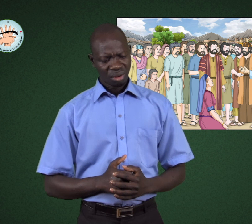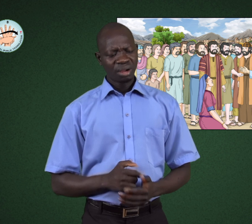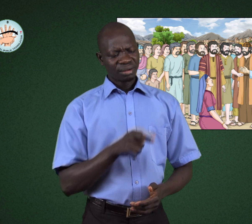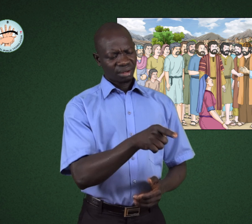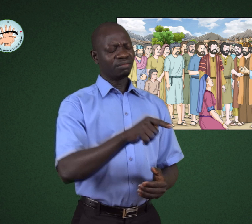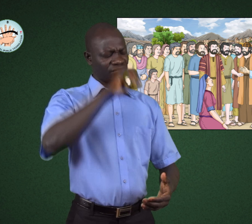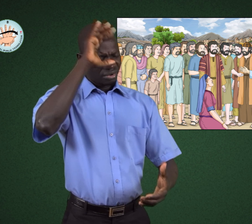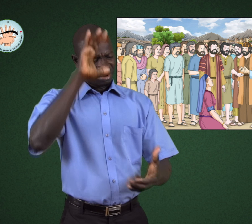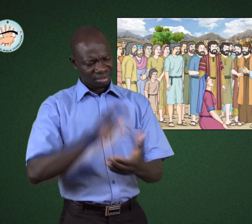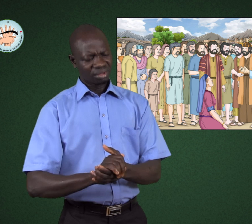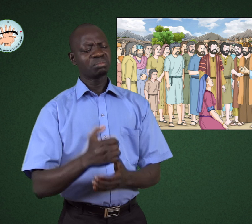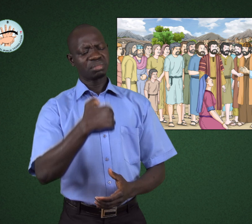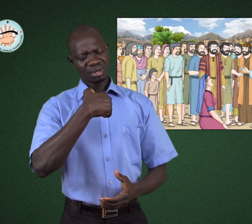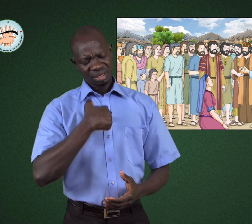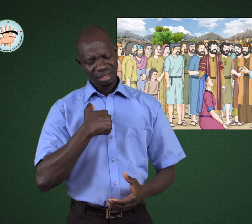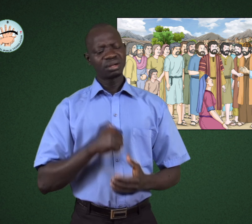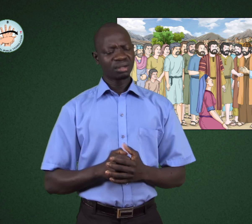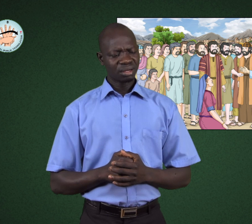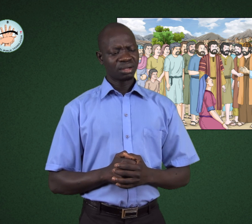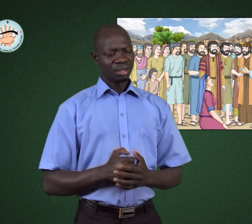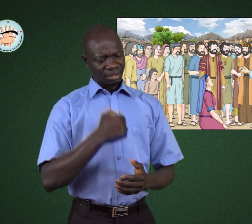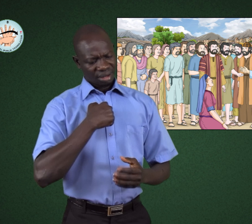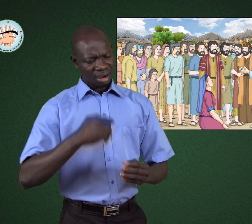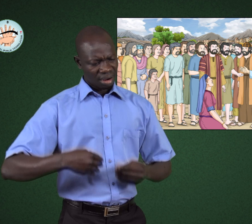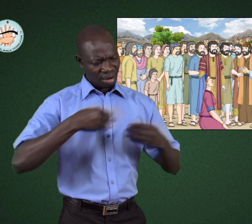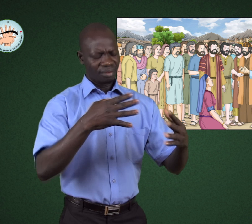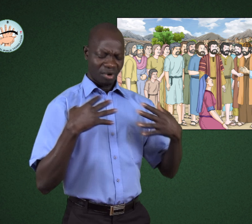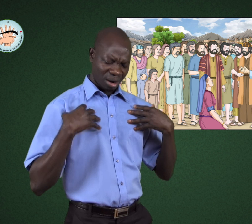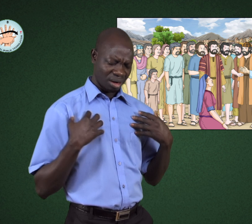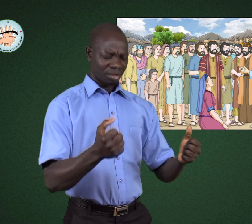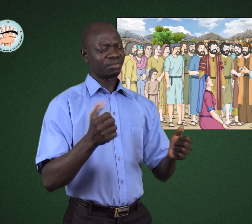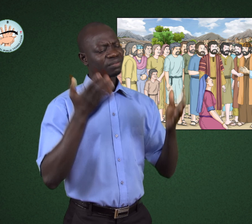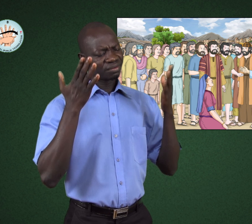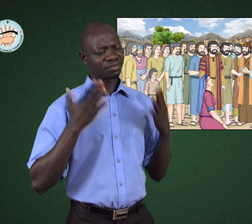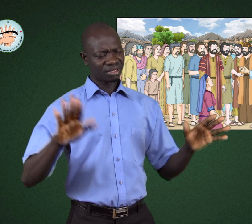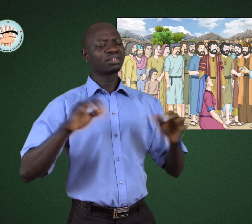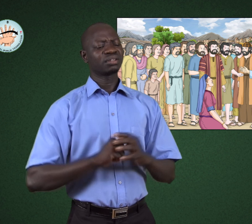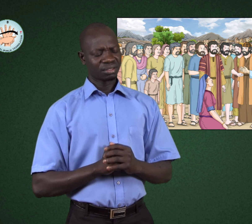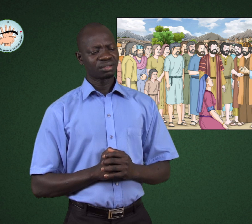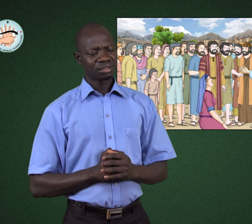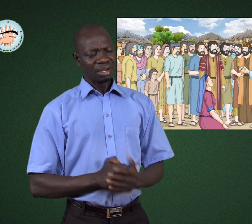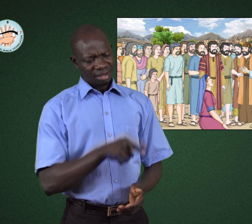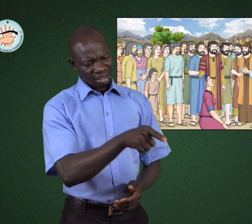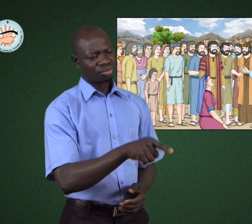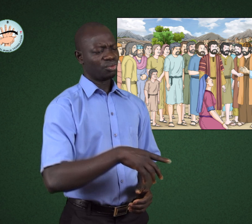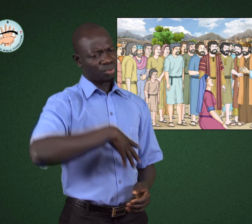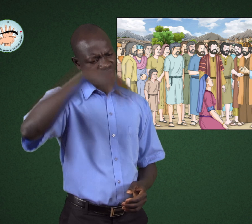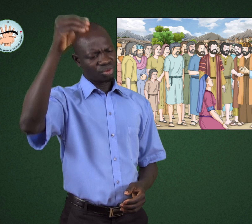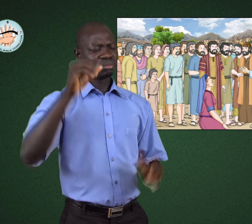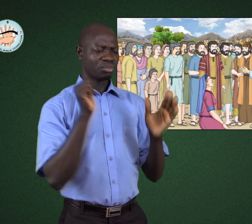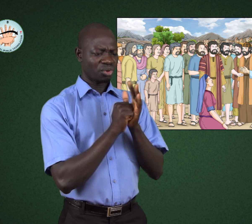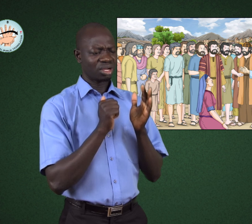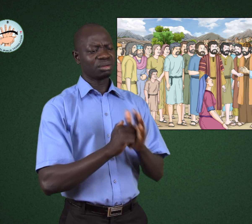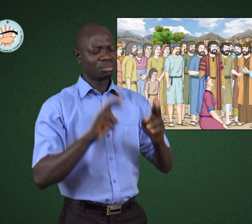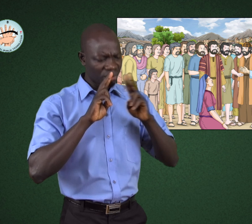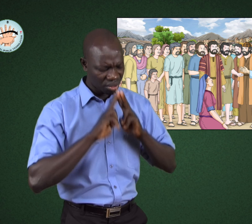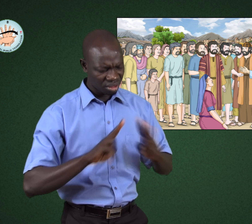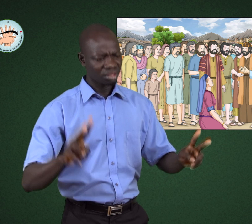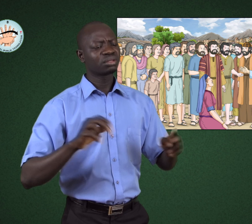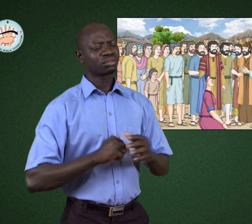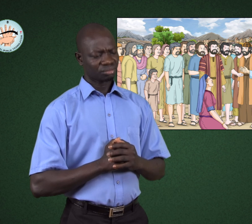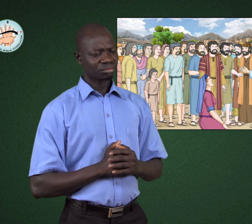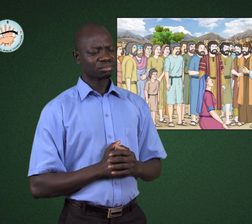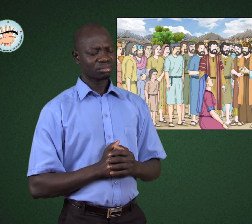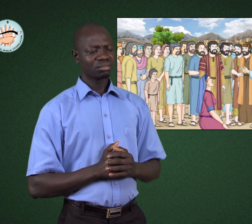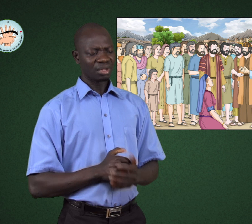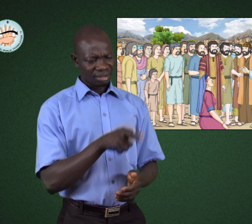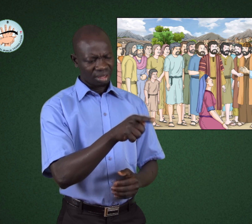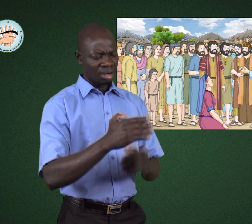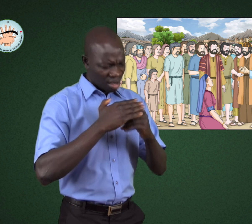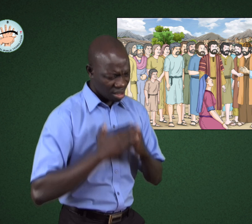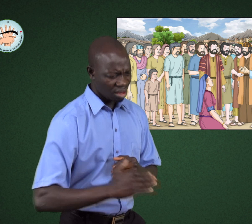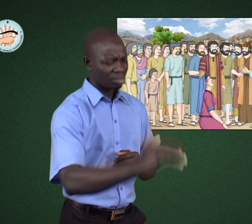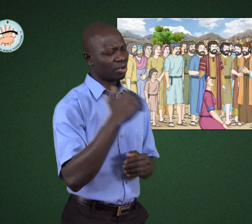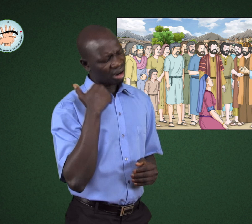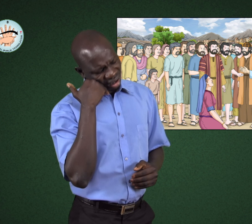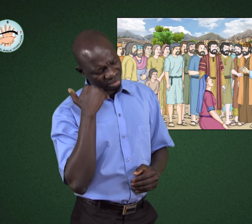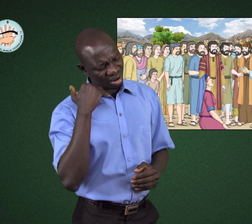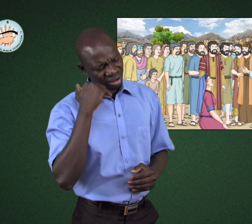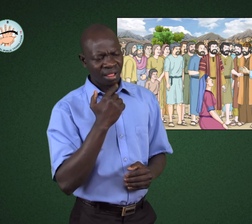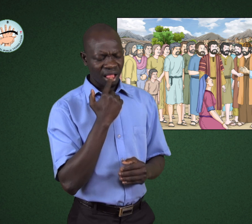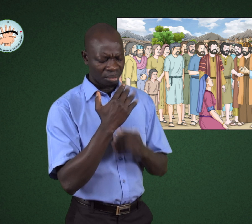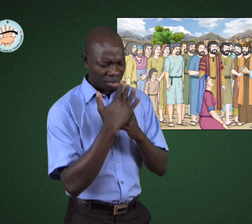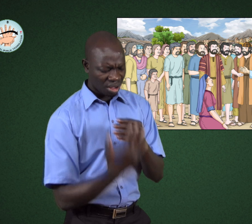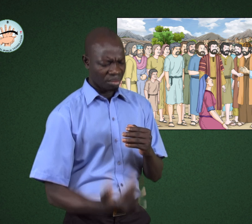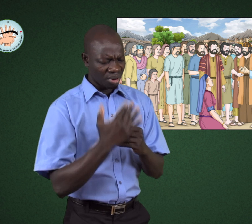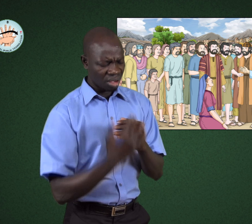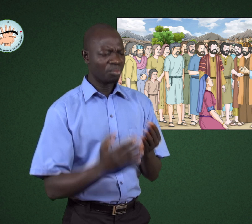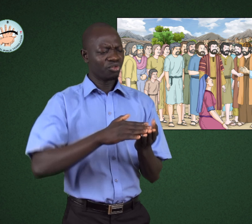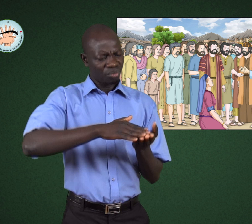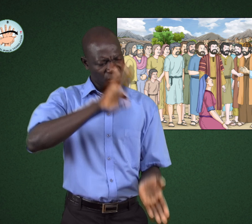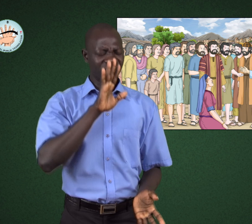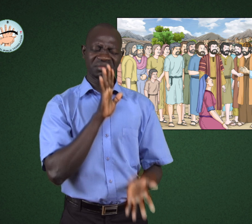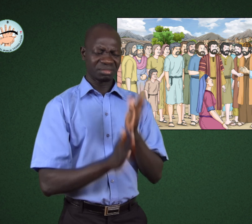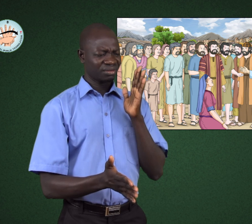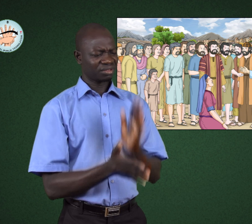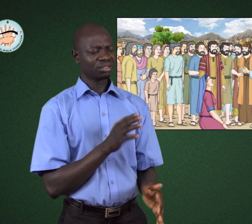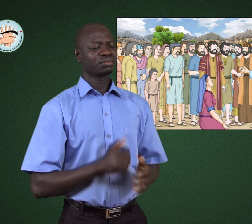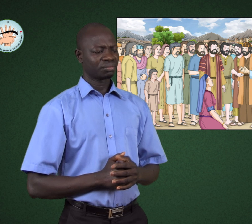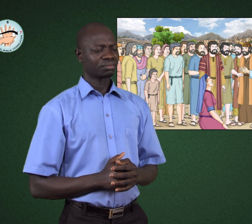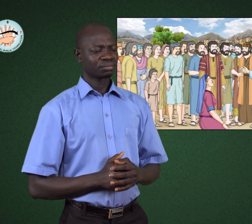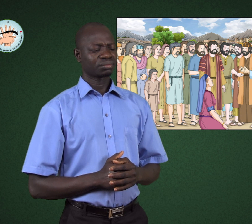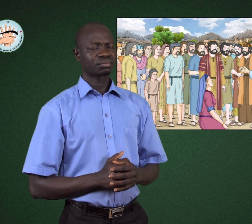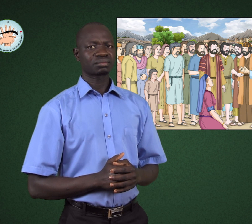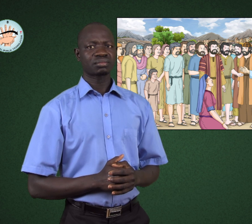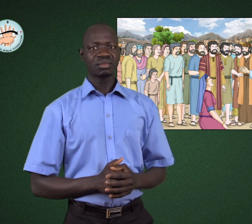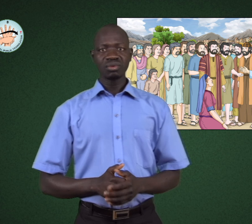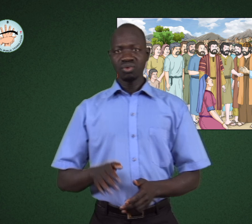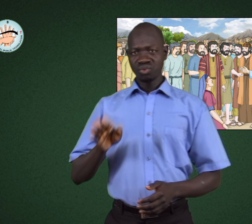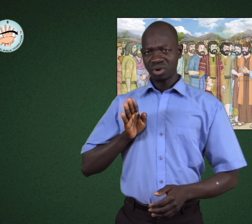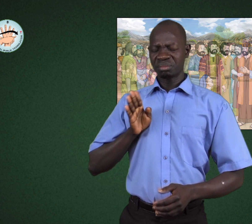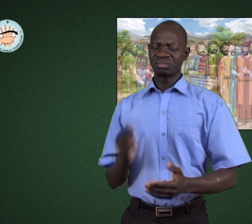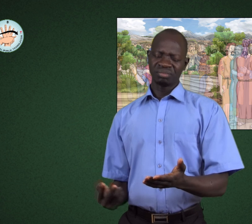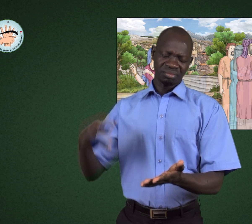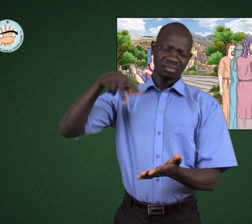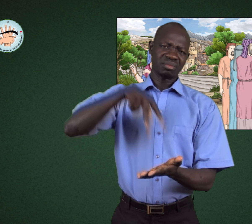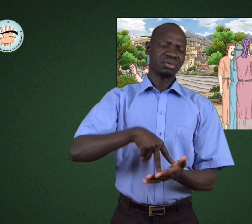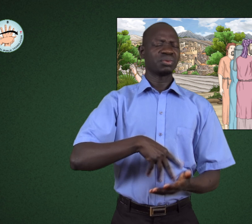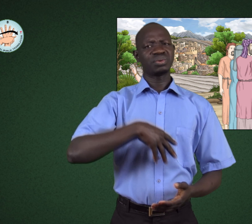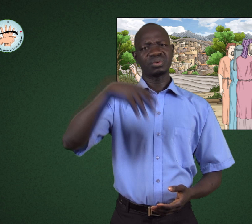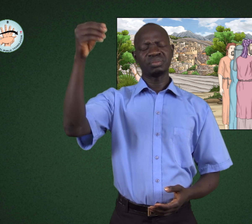“Daughter,” said Jesus, “your faith has healed you. Go in peace and be free of your affliction.”